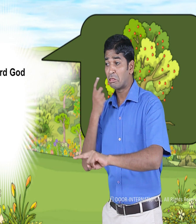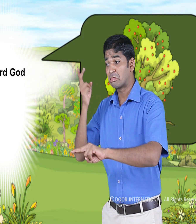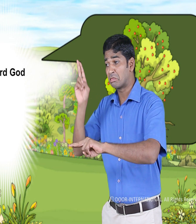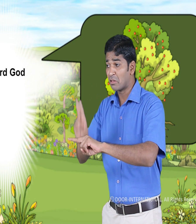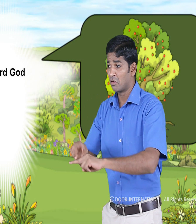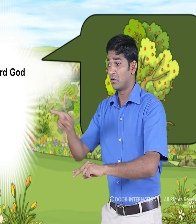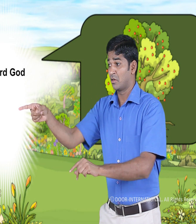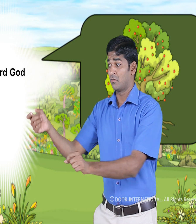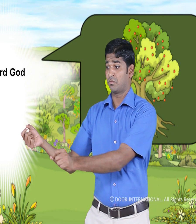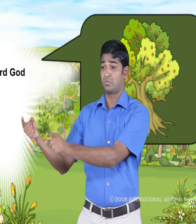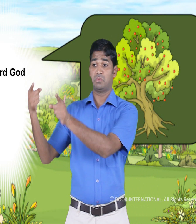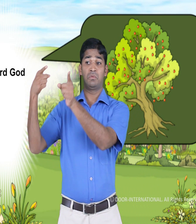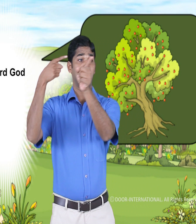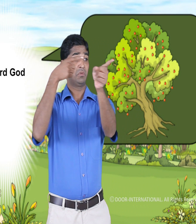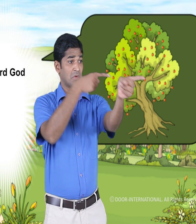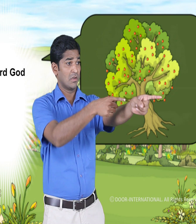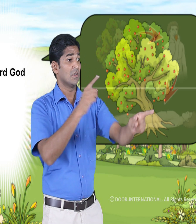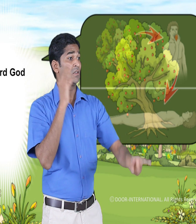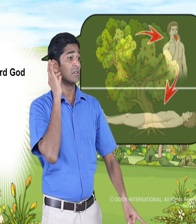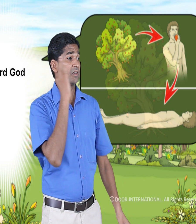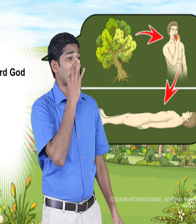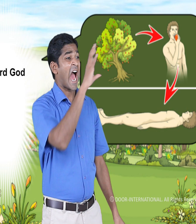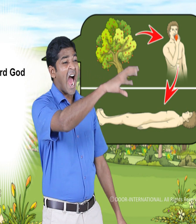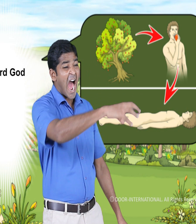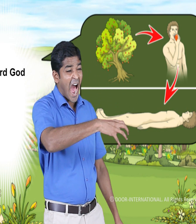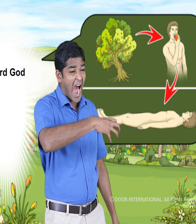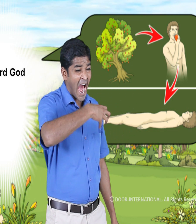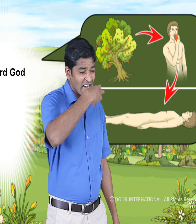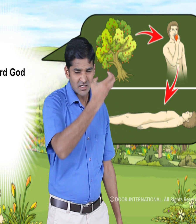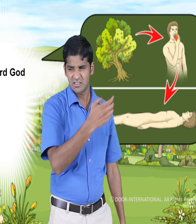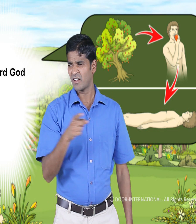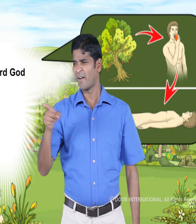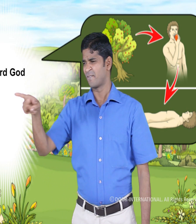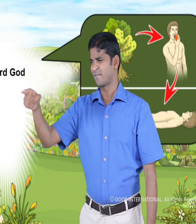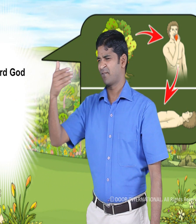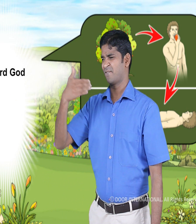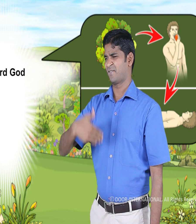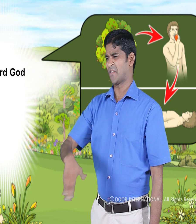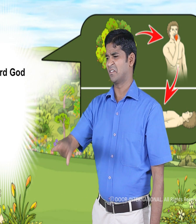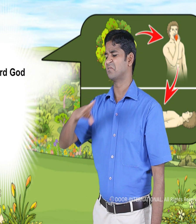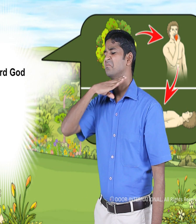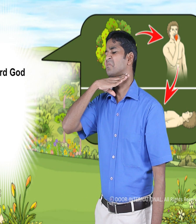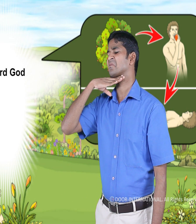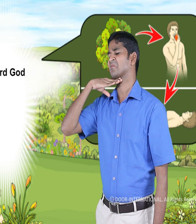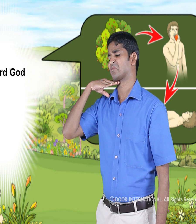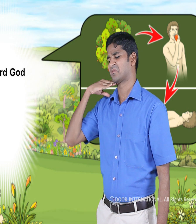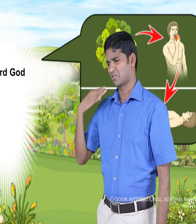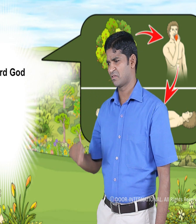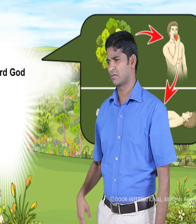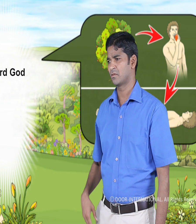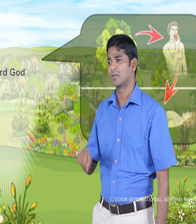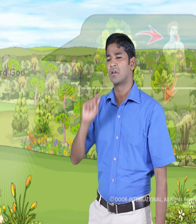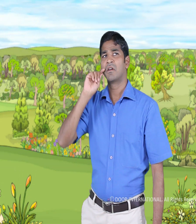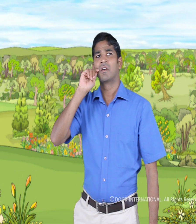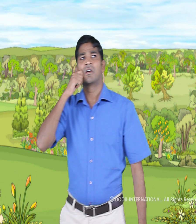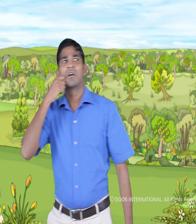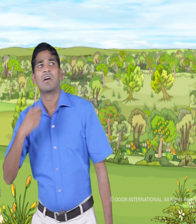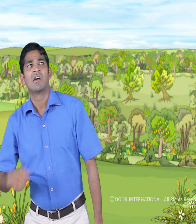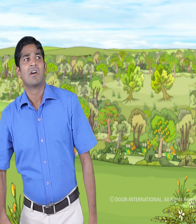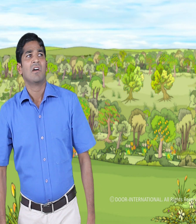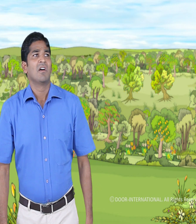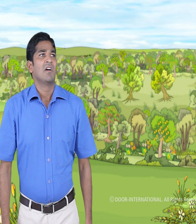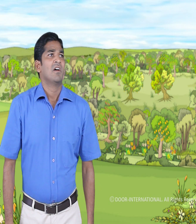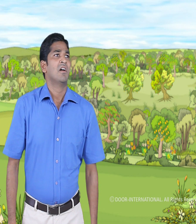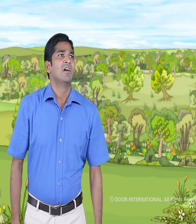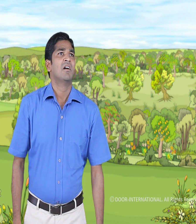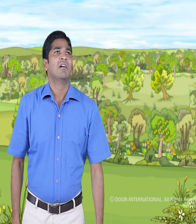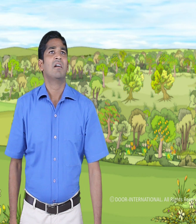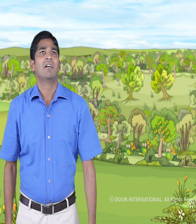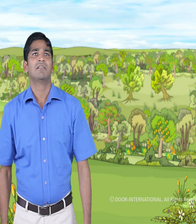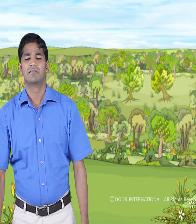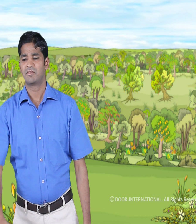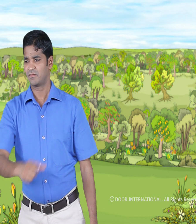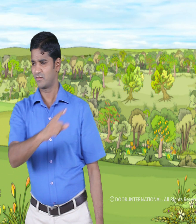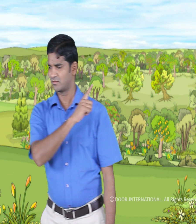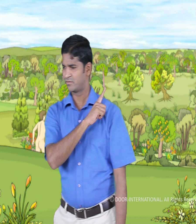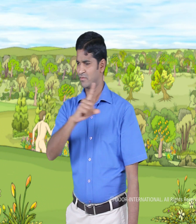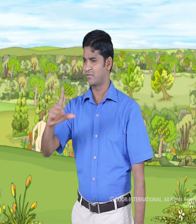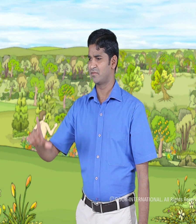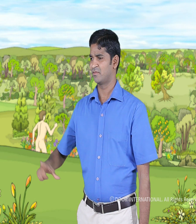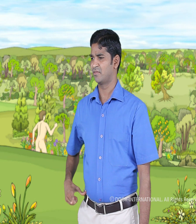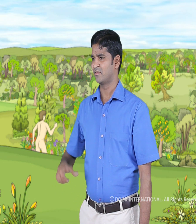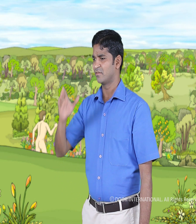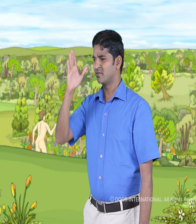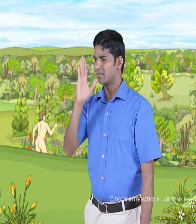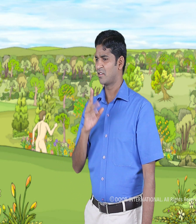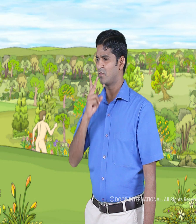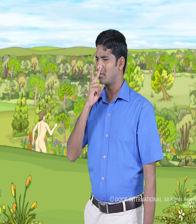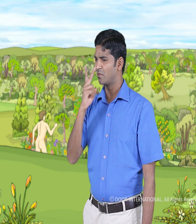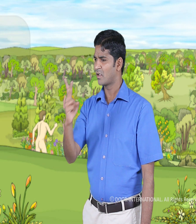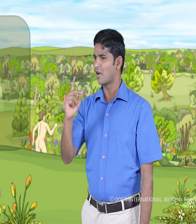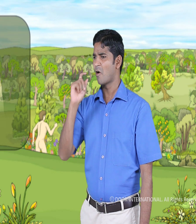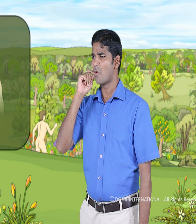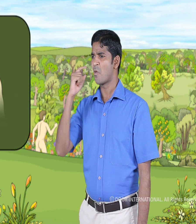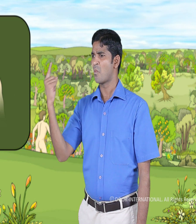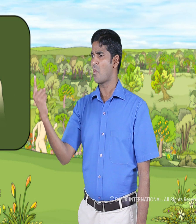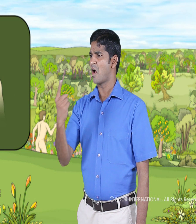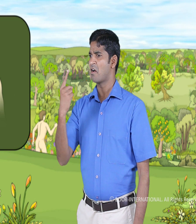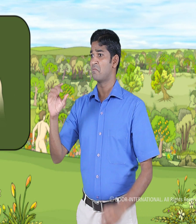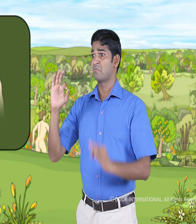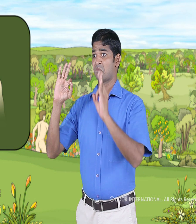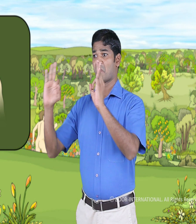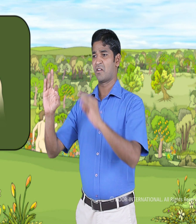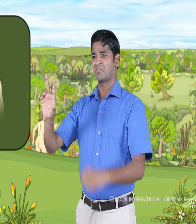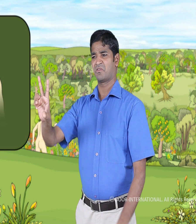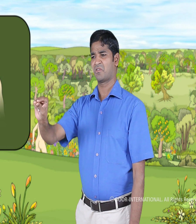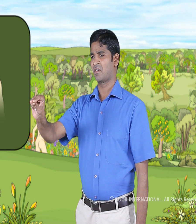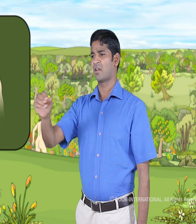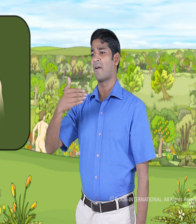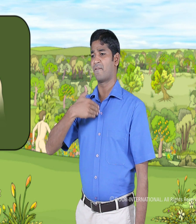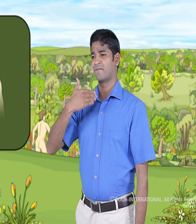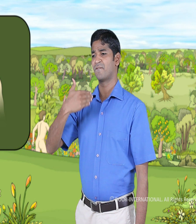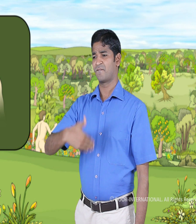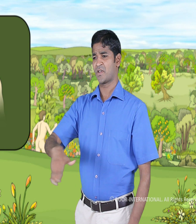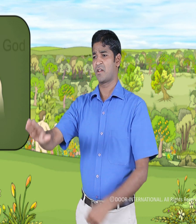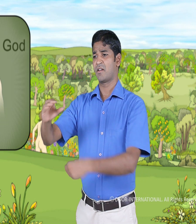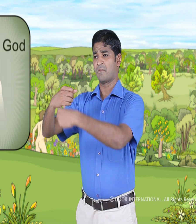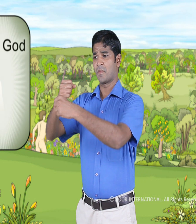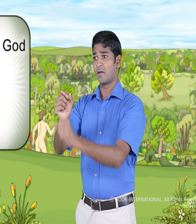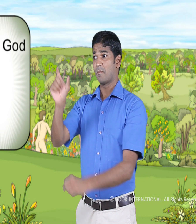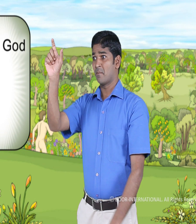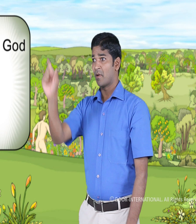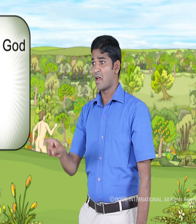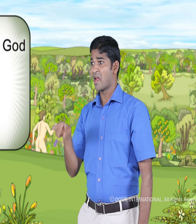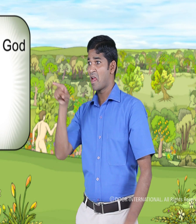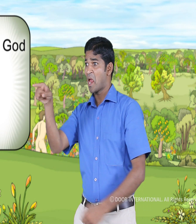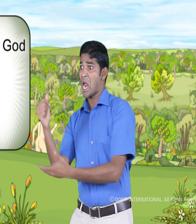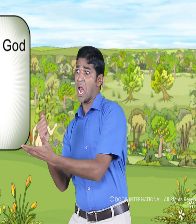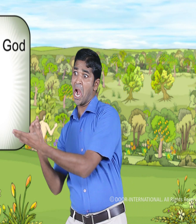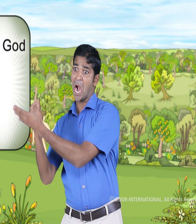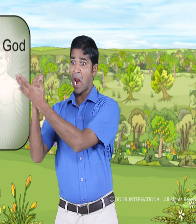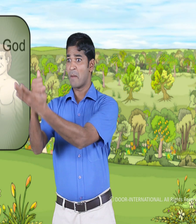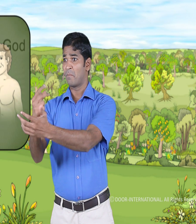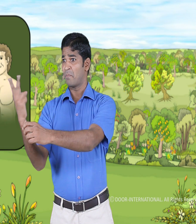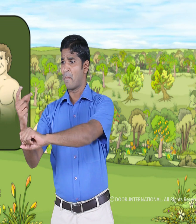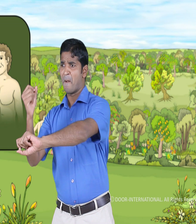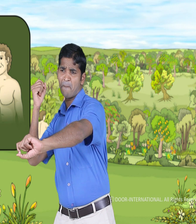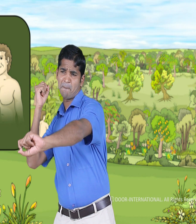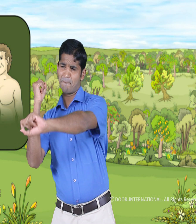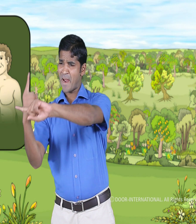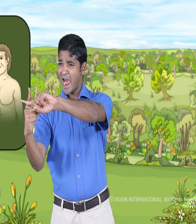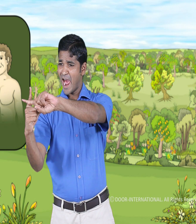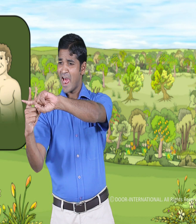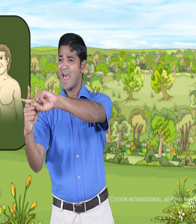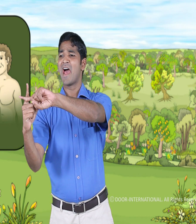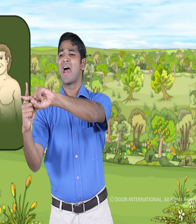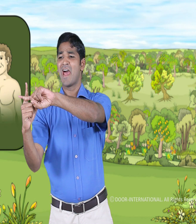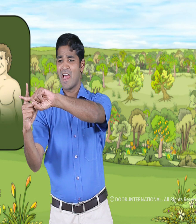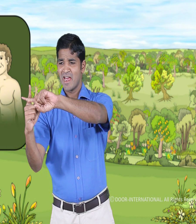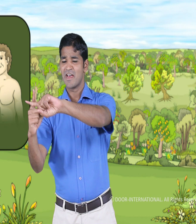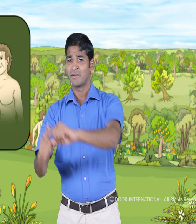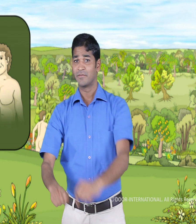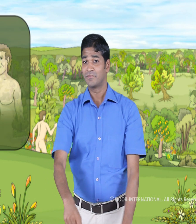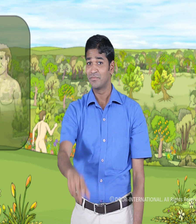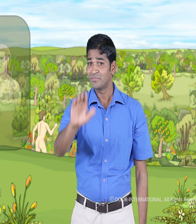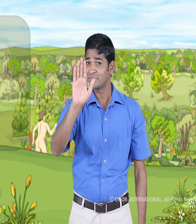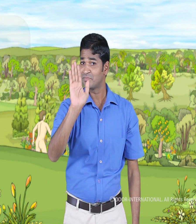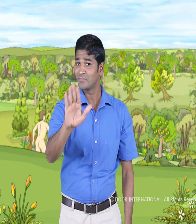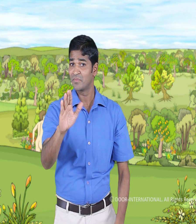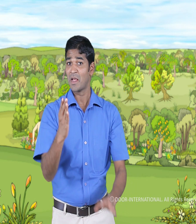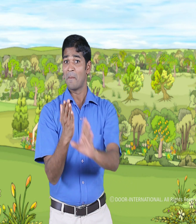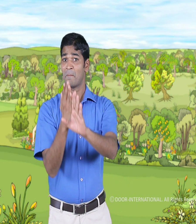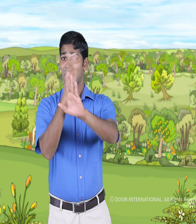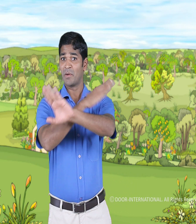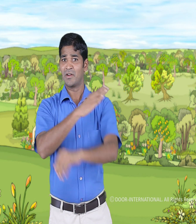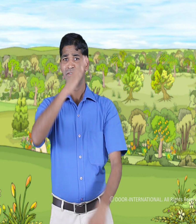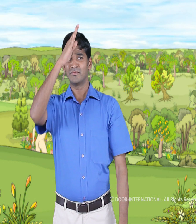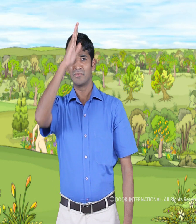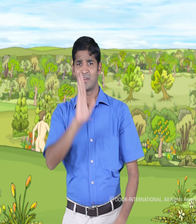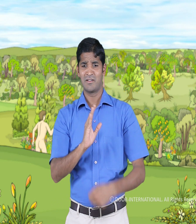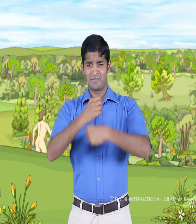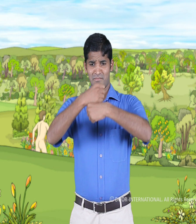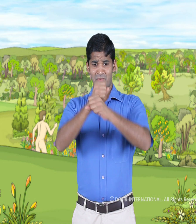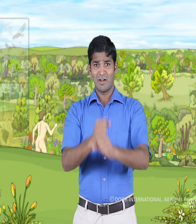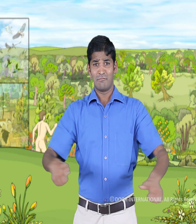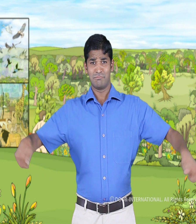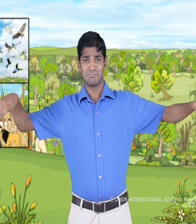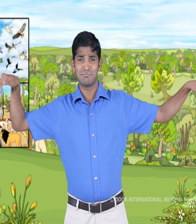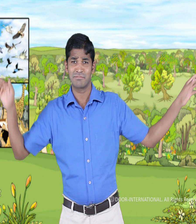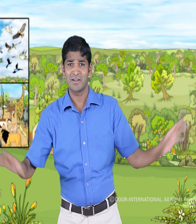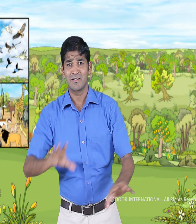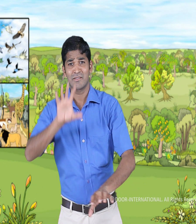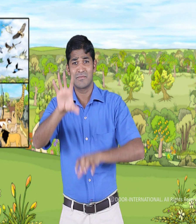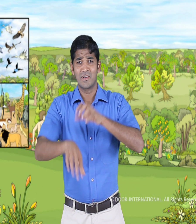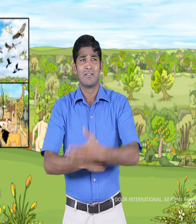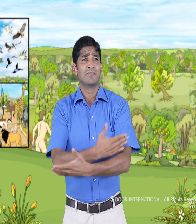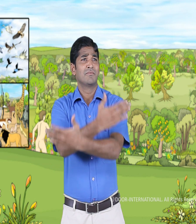for in the day that you eat of it, you will surely die.” The LORD God also said, “It is not good for the man to be alone. I will make for him a suitable helper.”